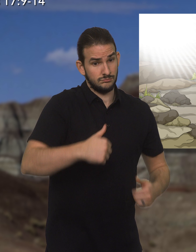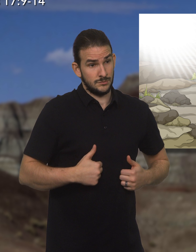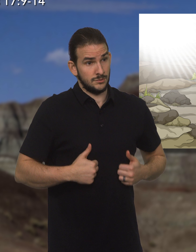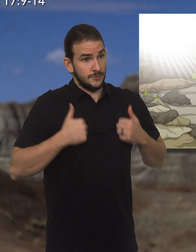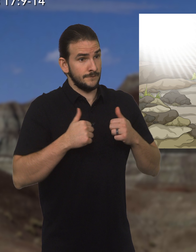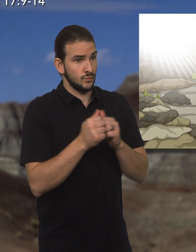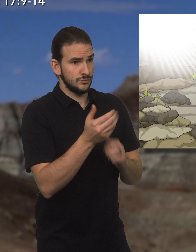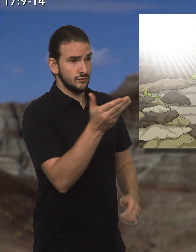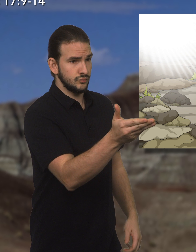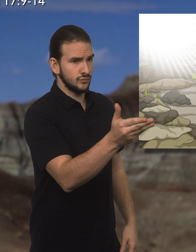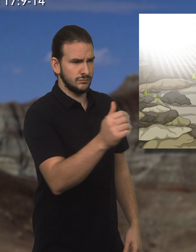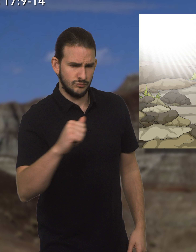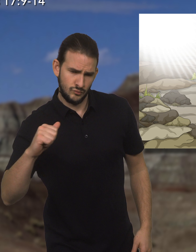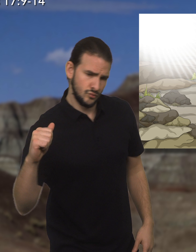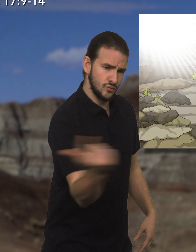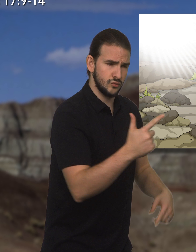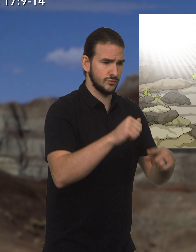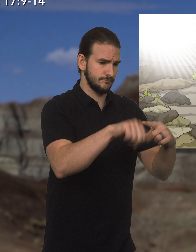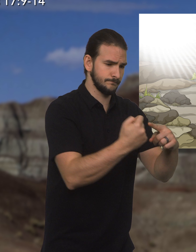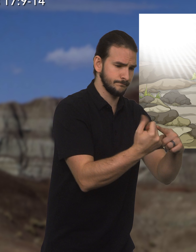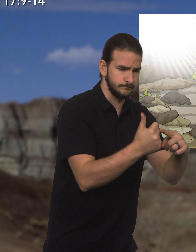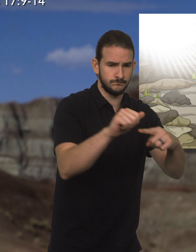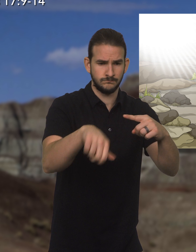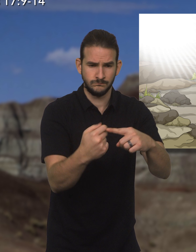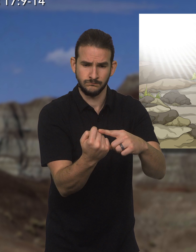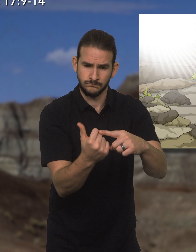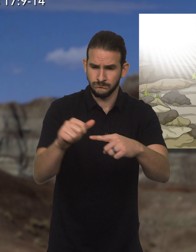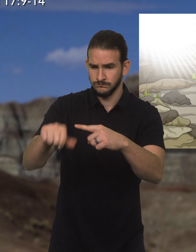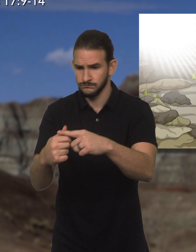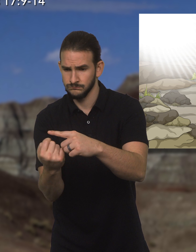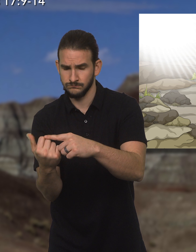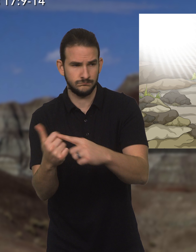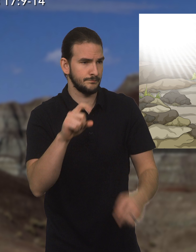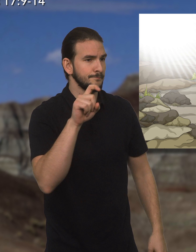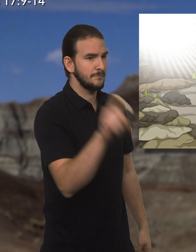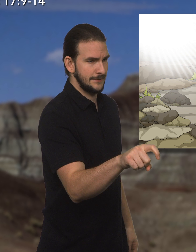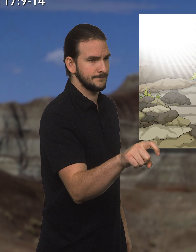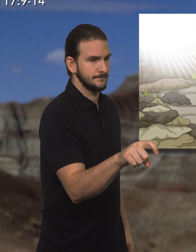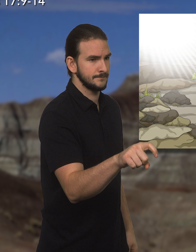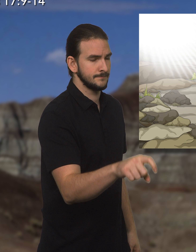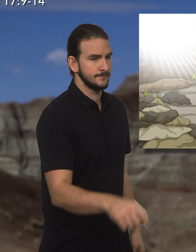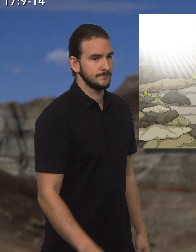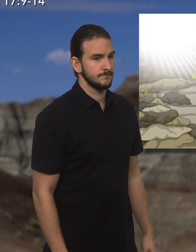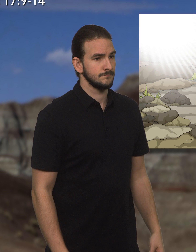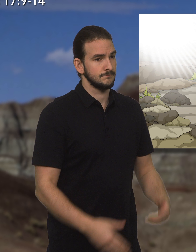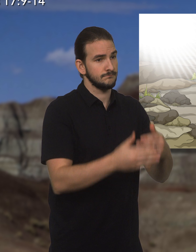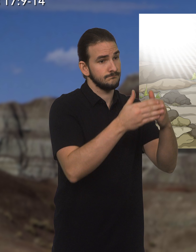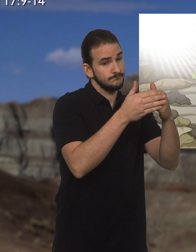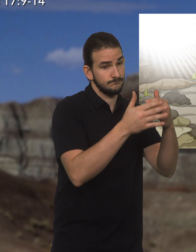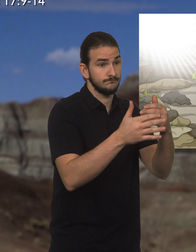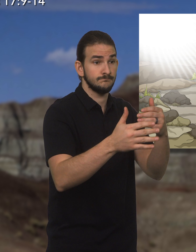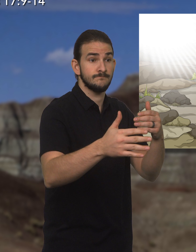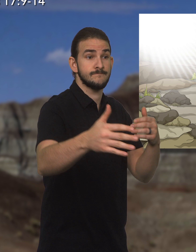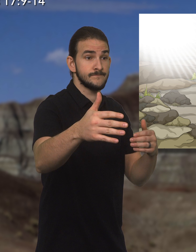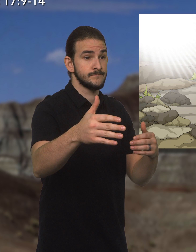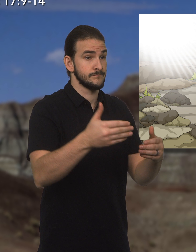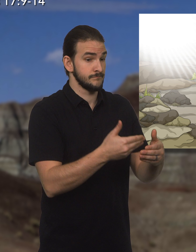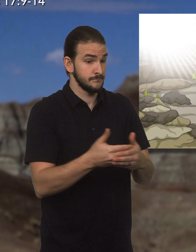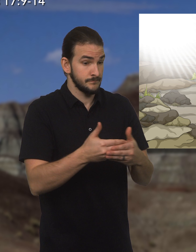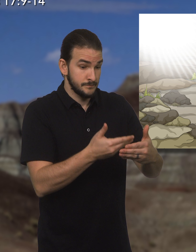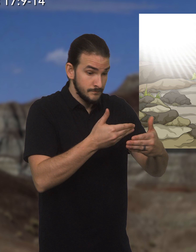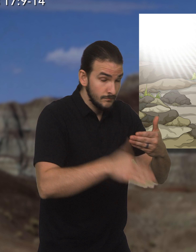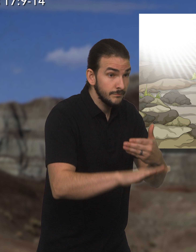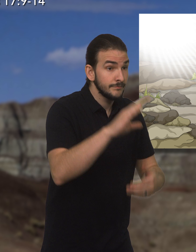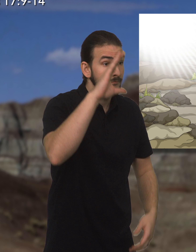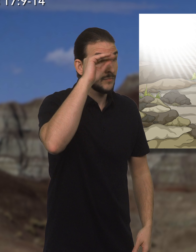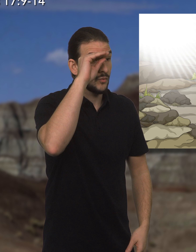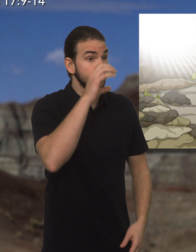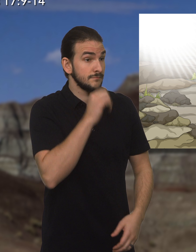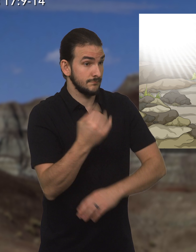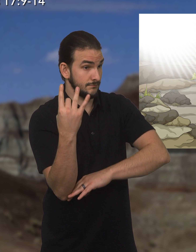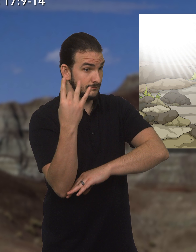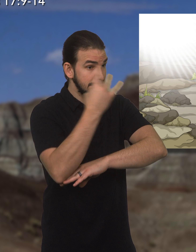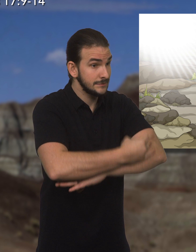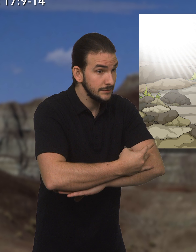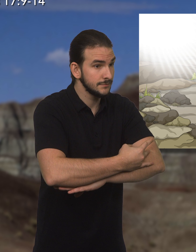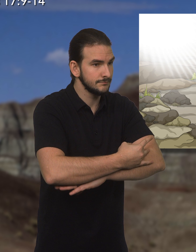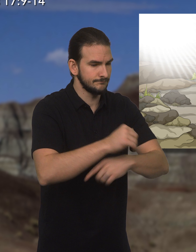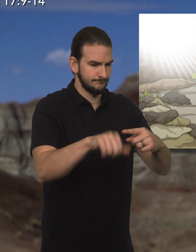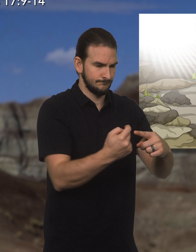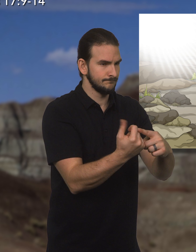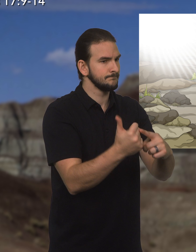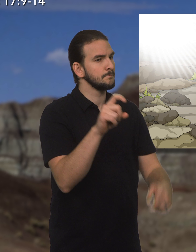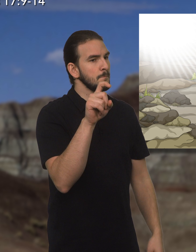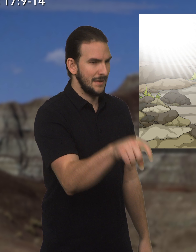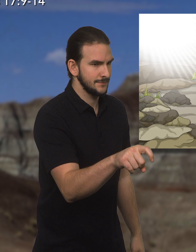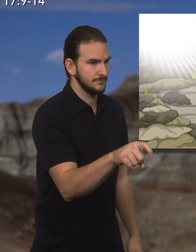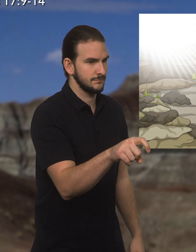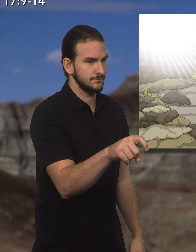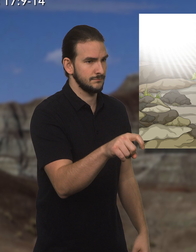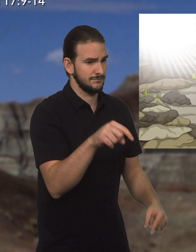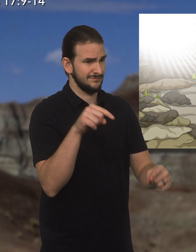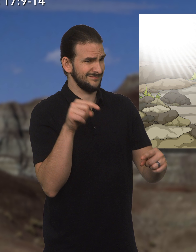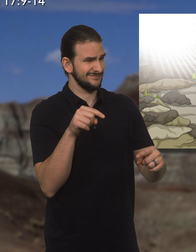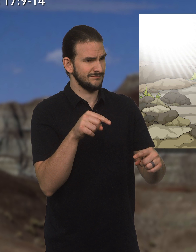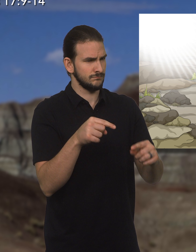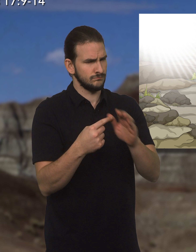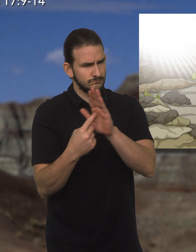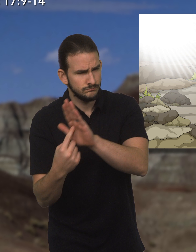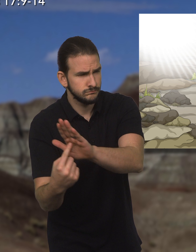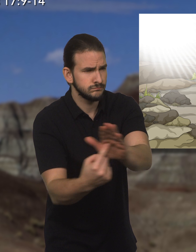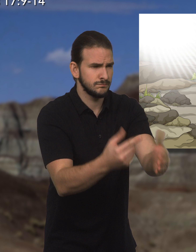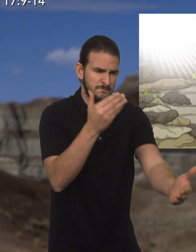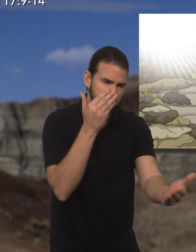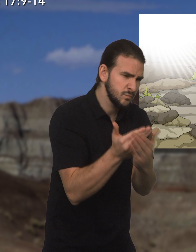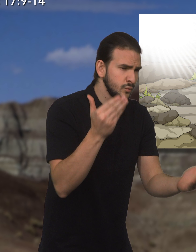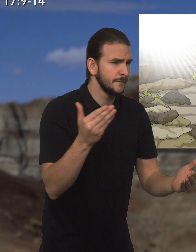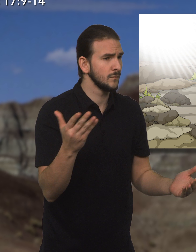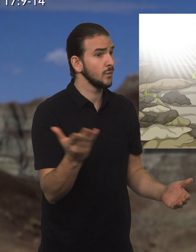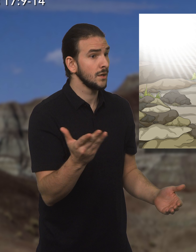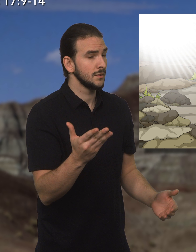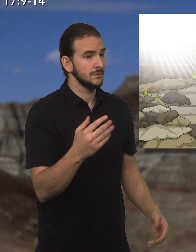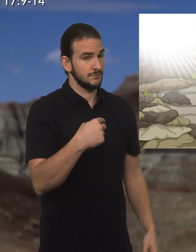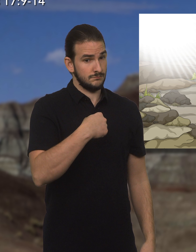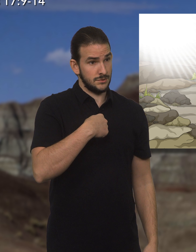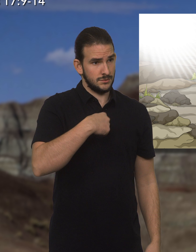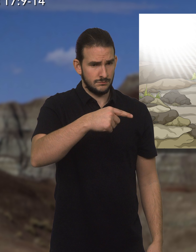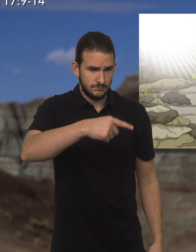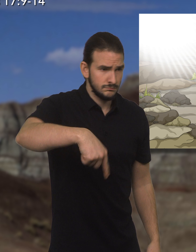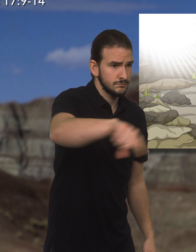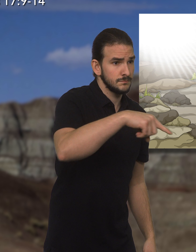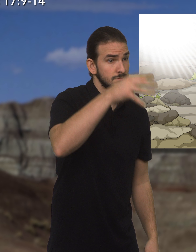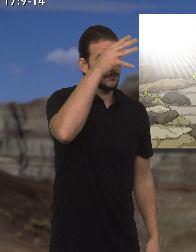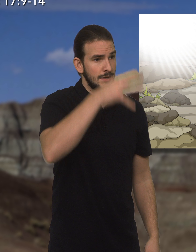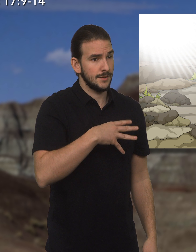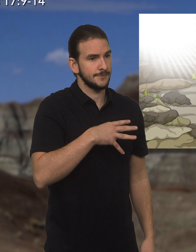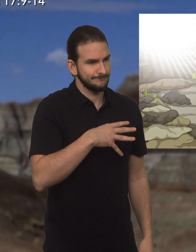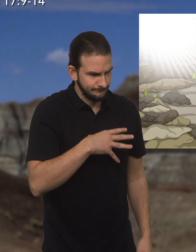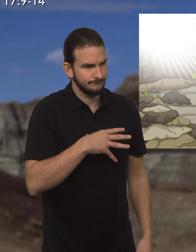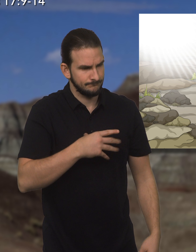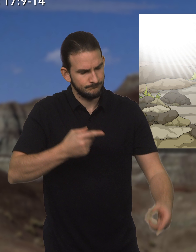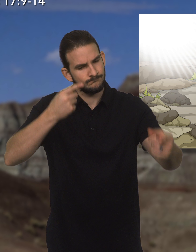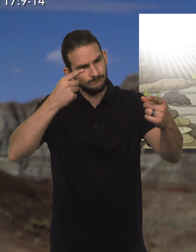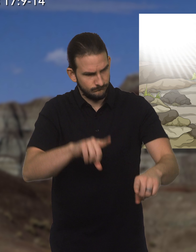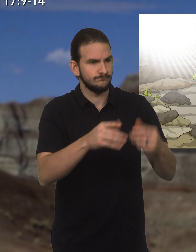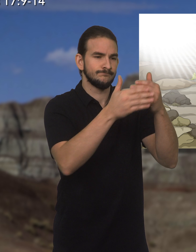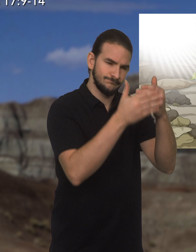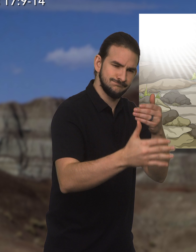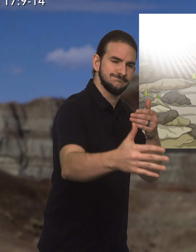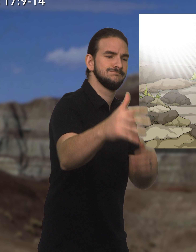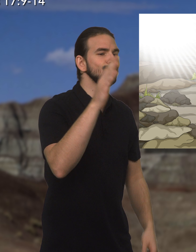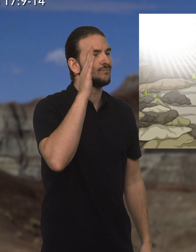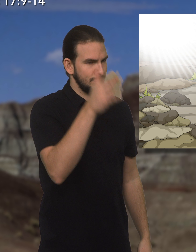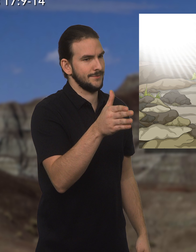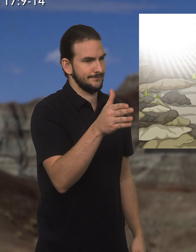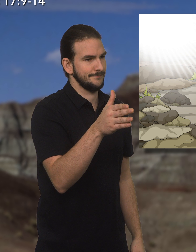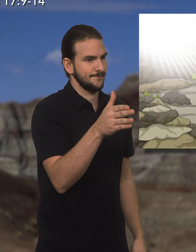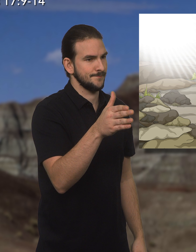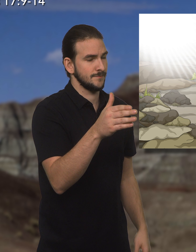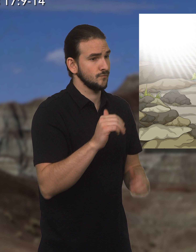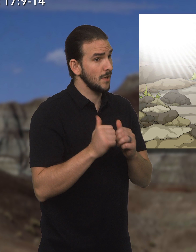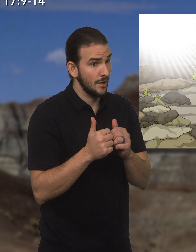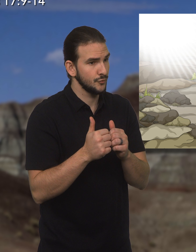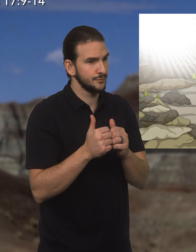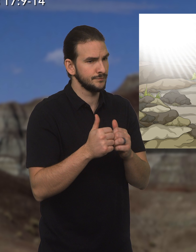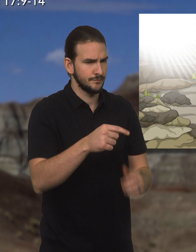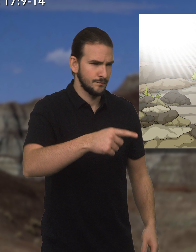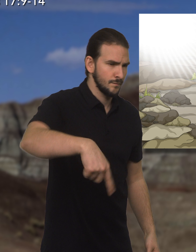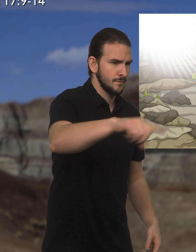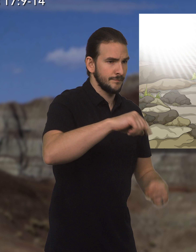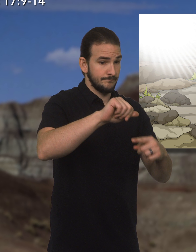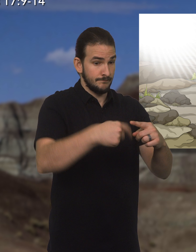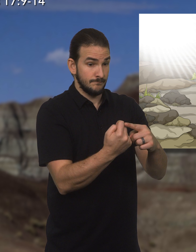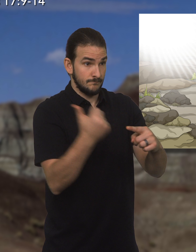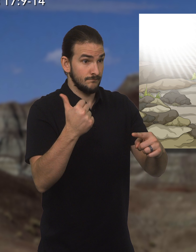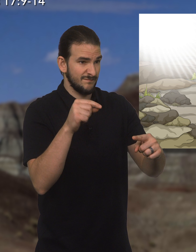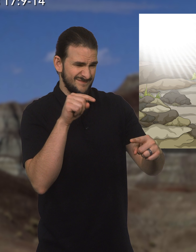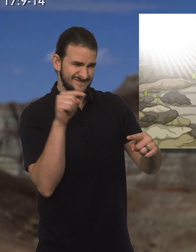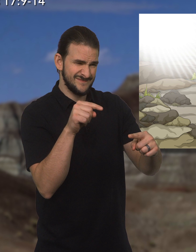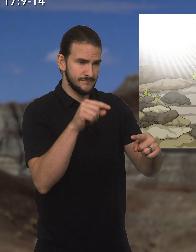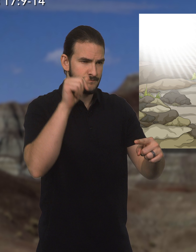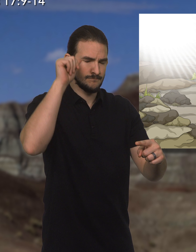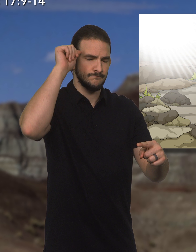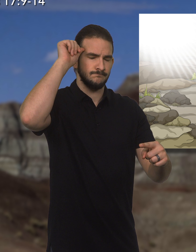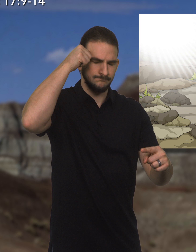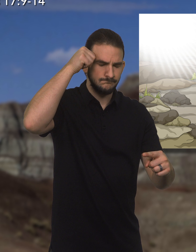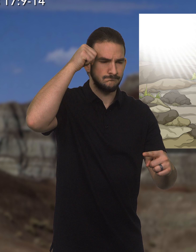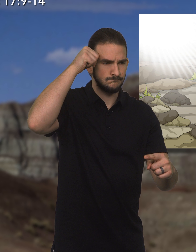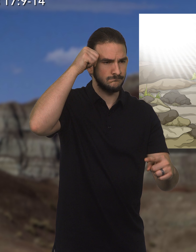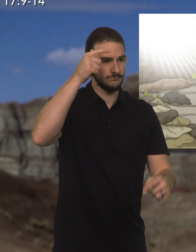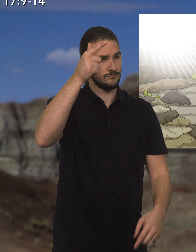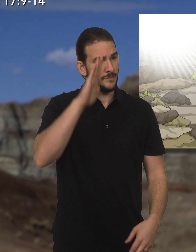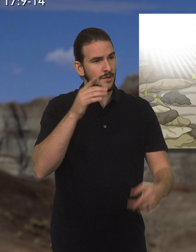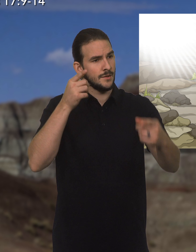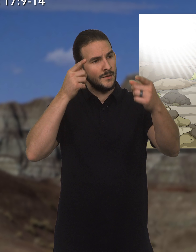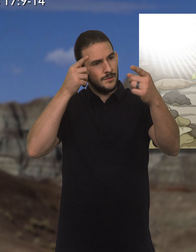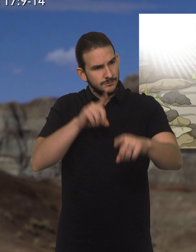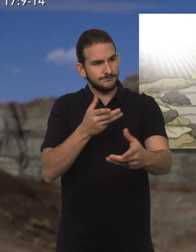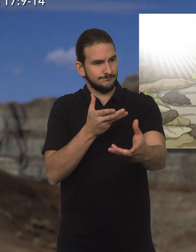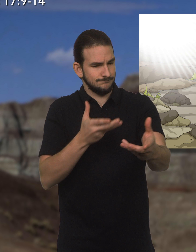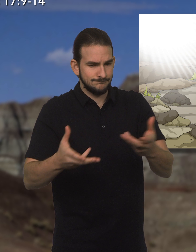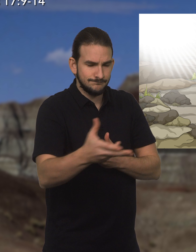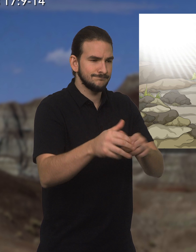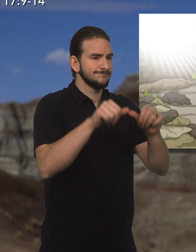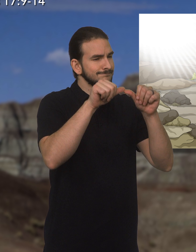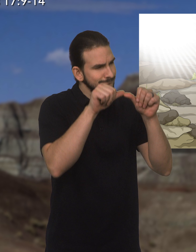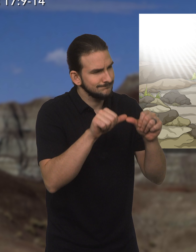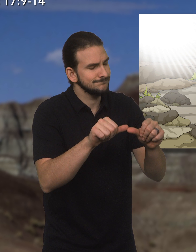Generation after generation, every male must be circumcised when he is eight days old, including those born in your household and those purchased from a foreigner—even those who are not your offspring.